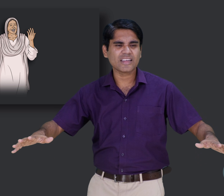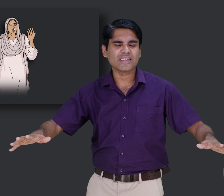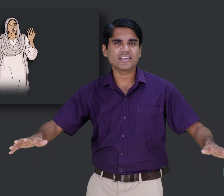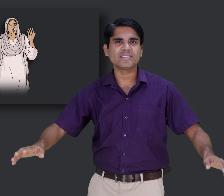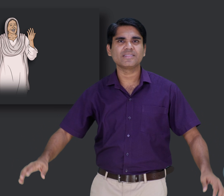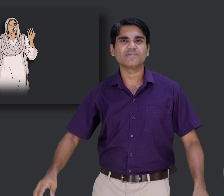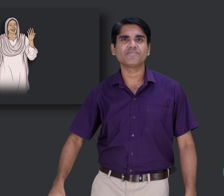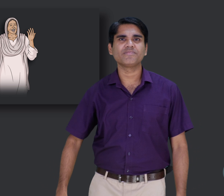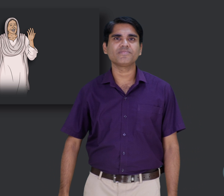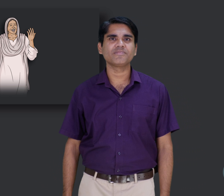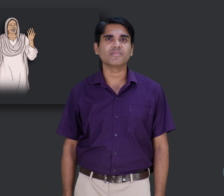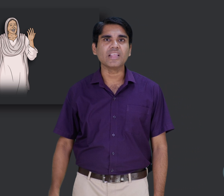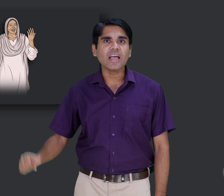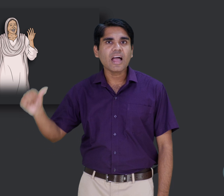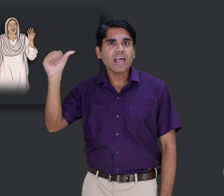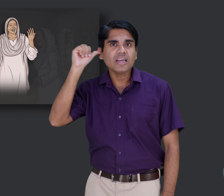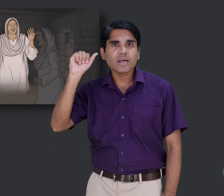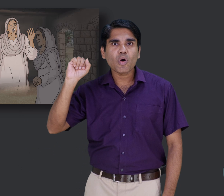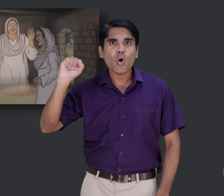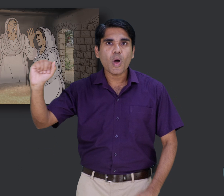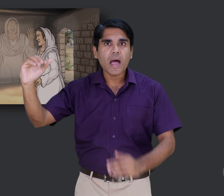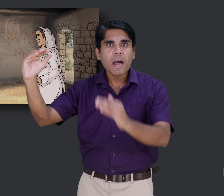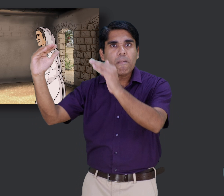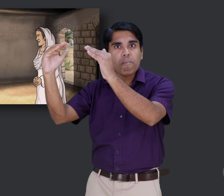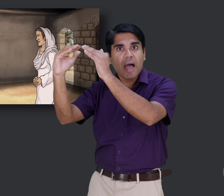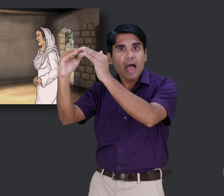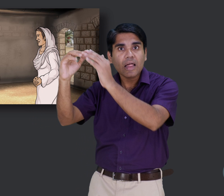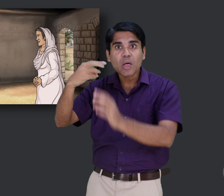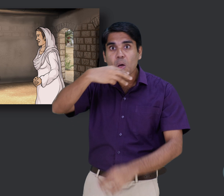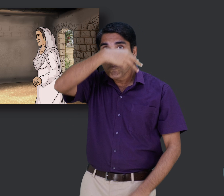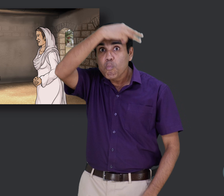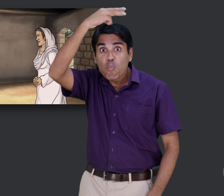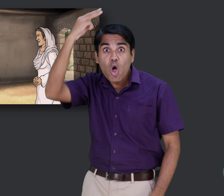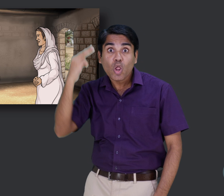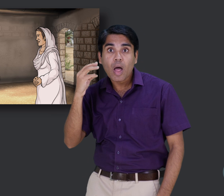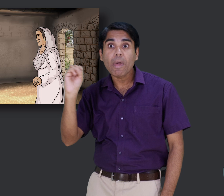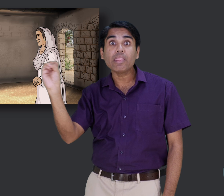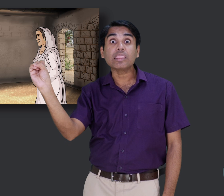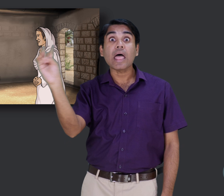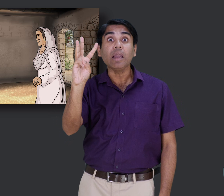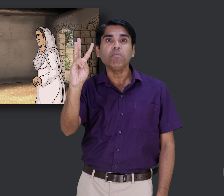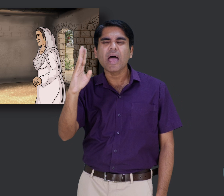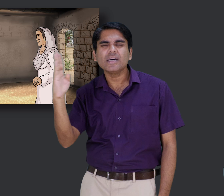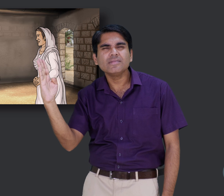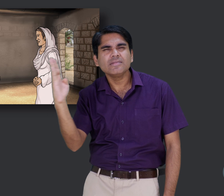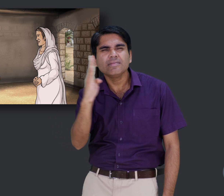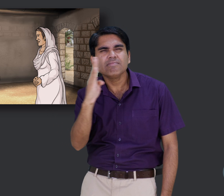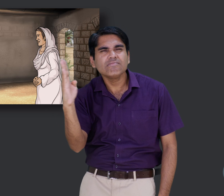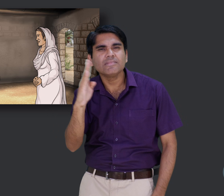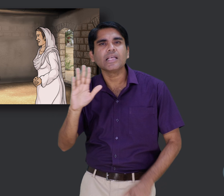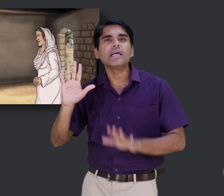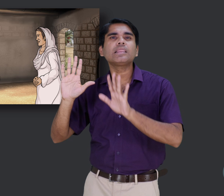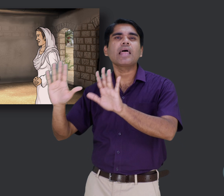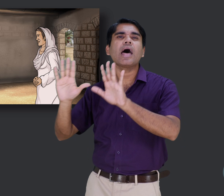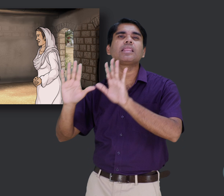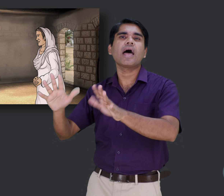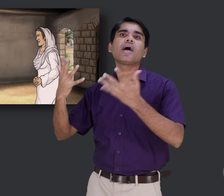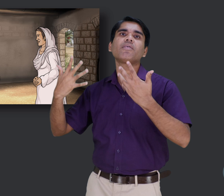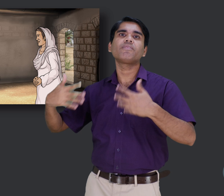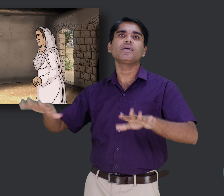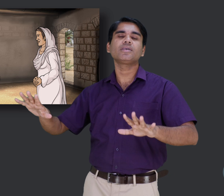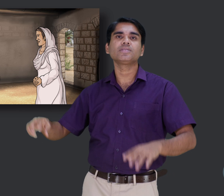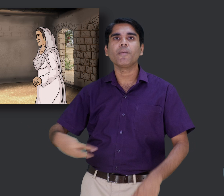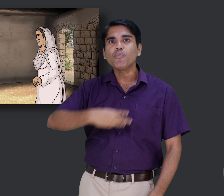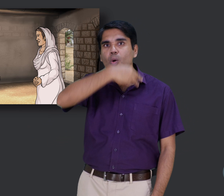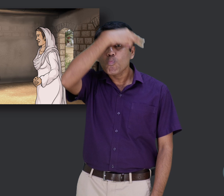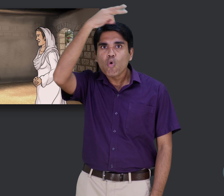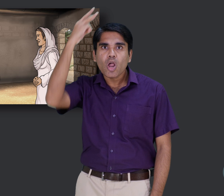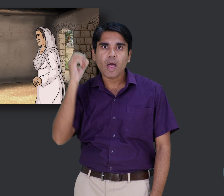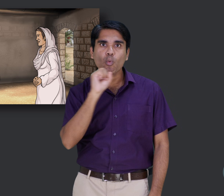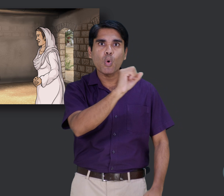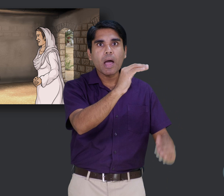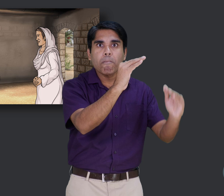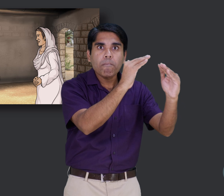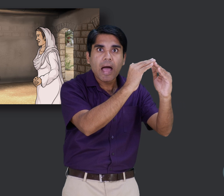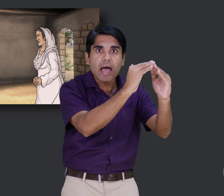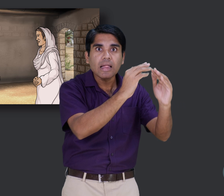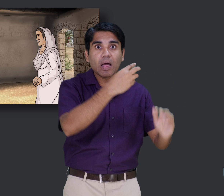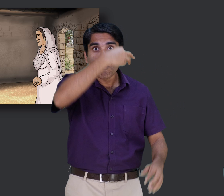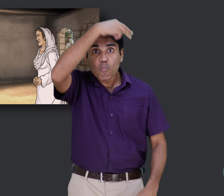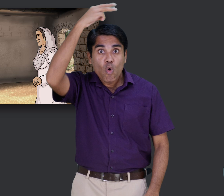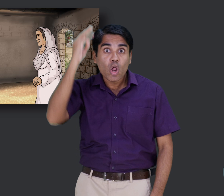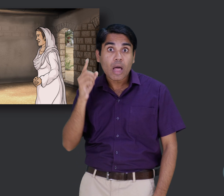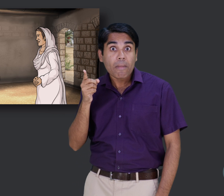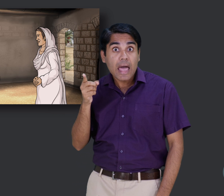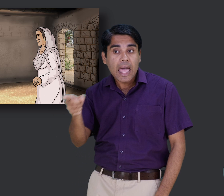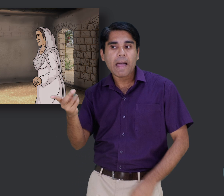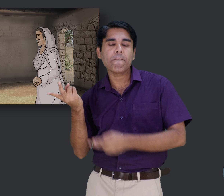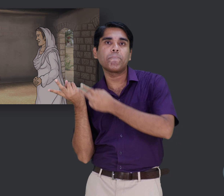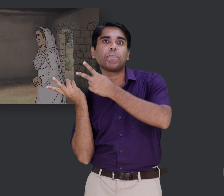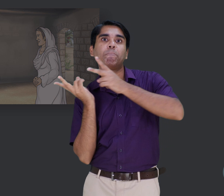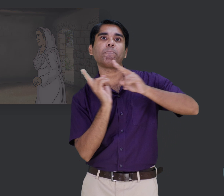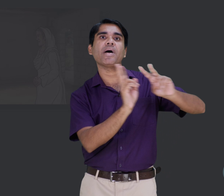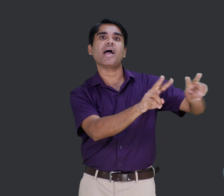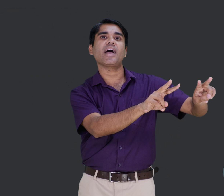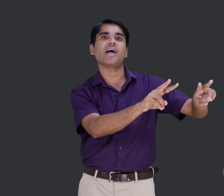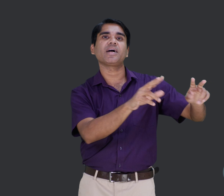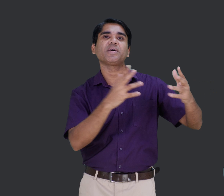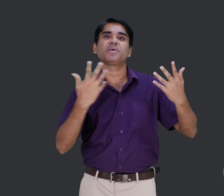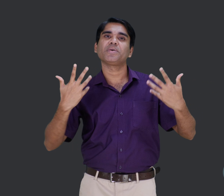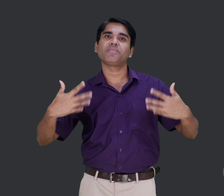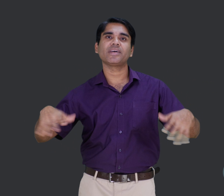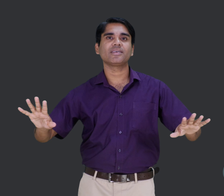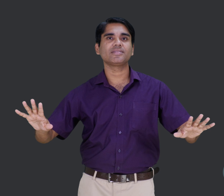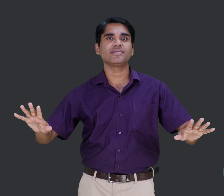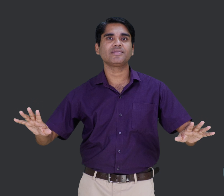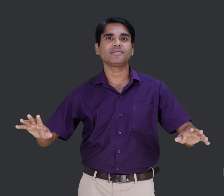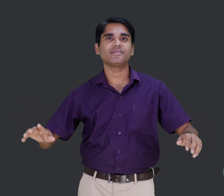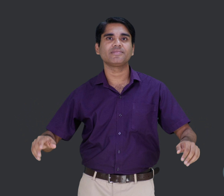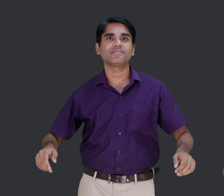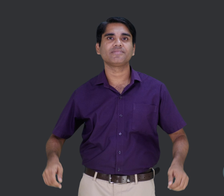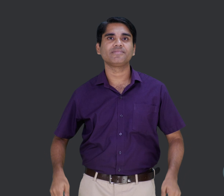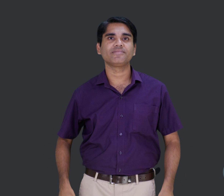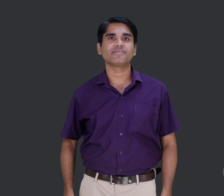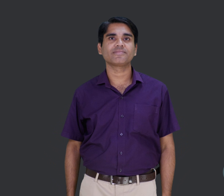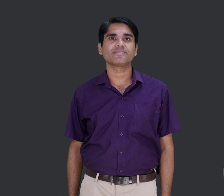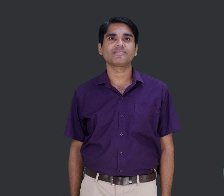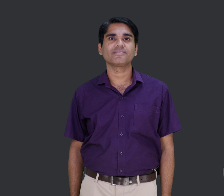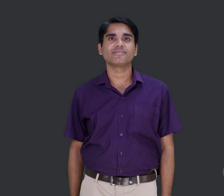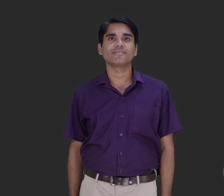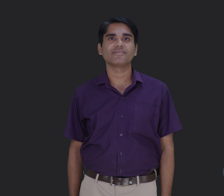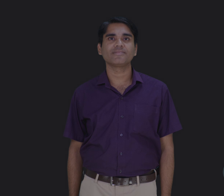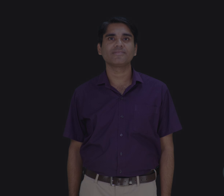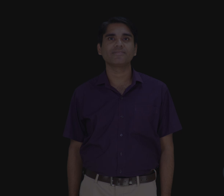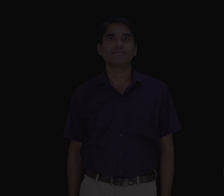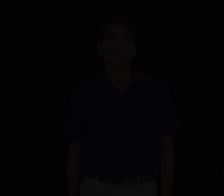Mary stayed with Elizabeth for about three months and then returned home.